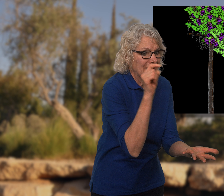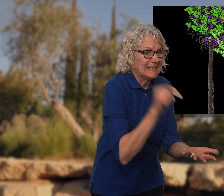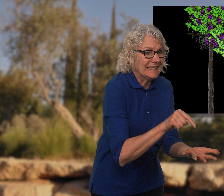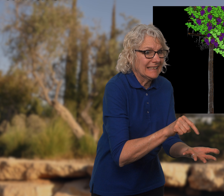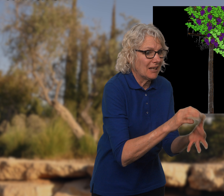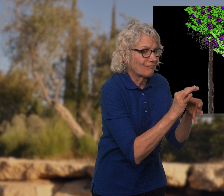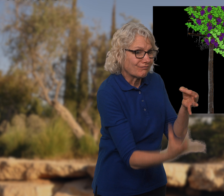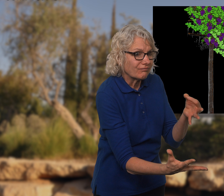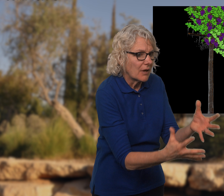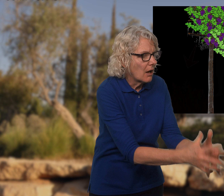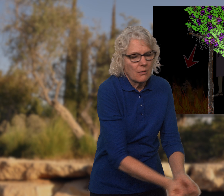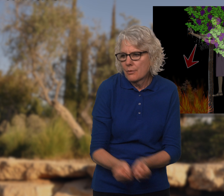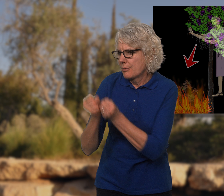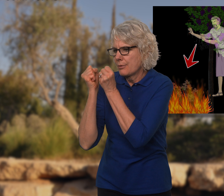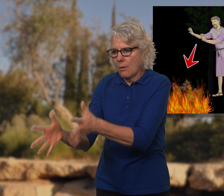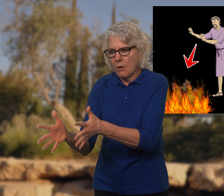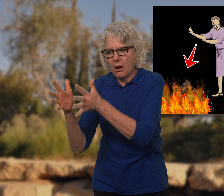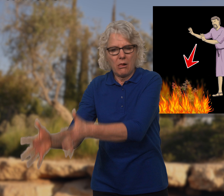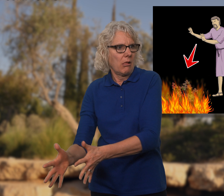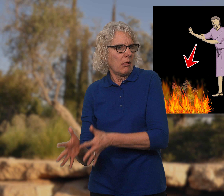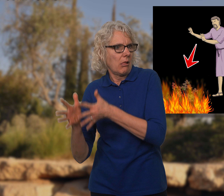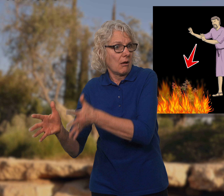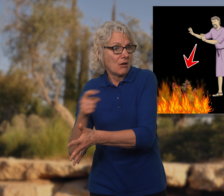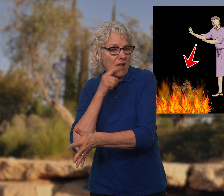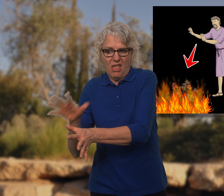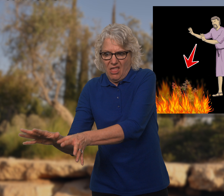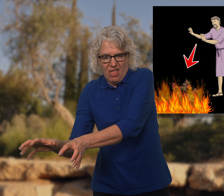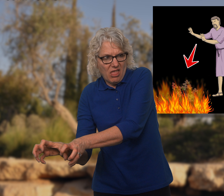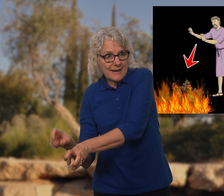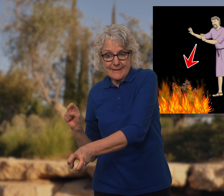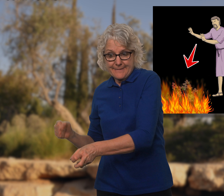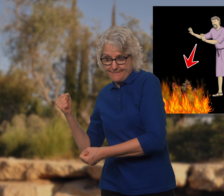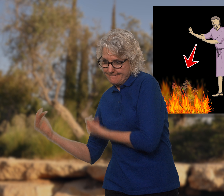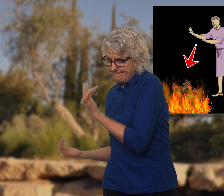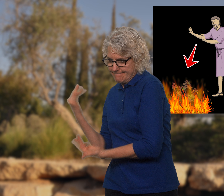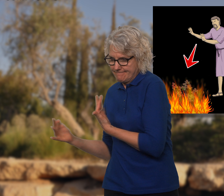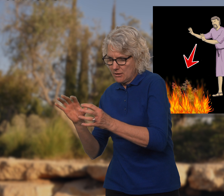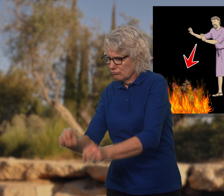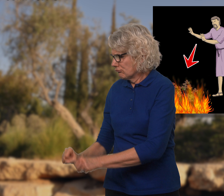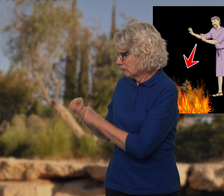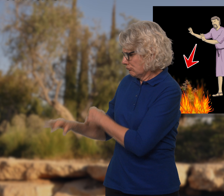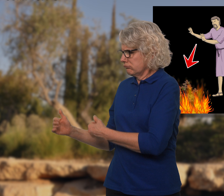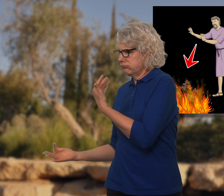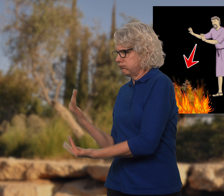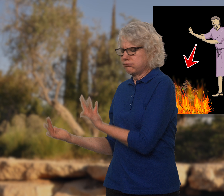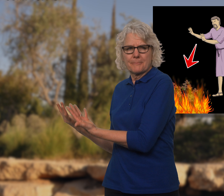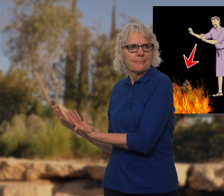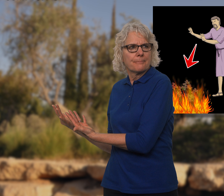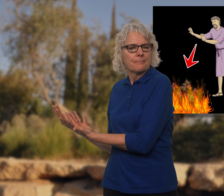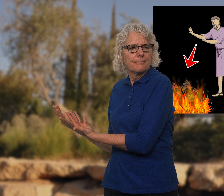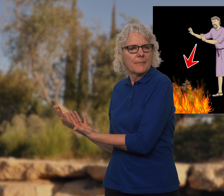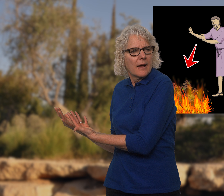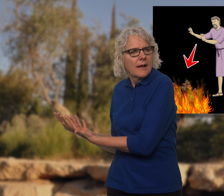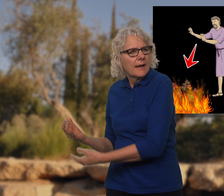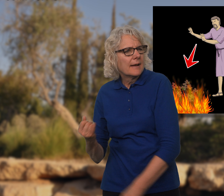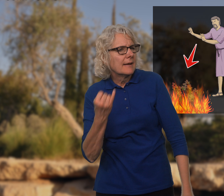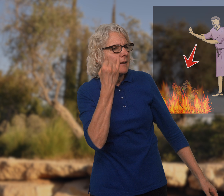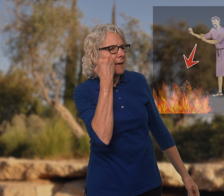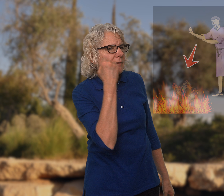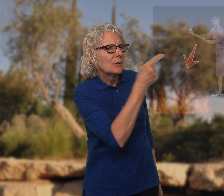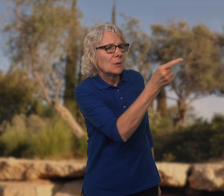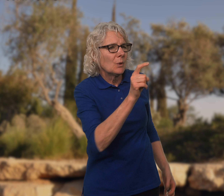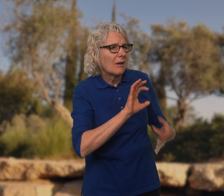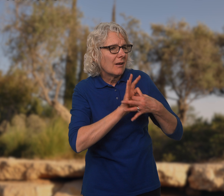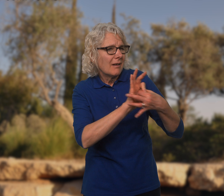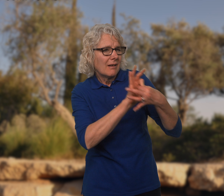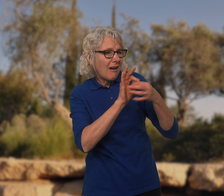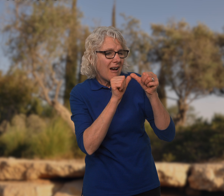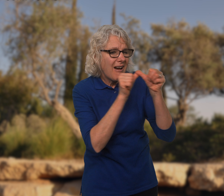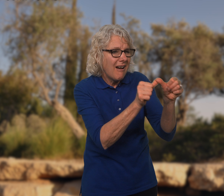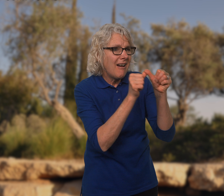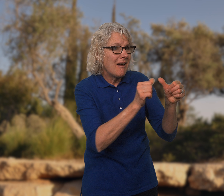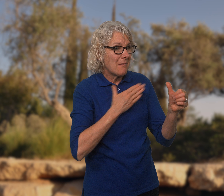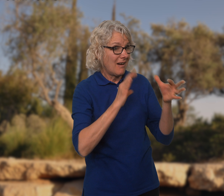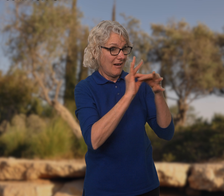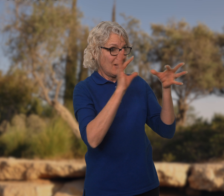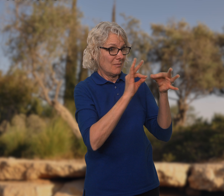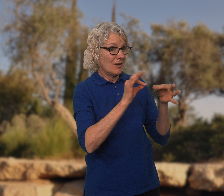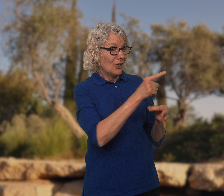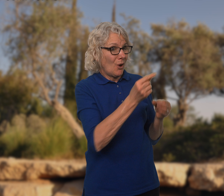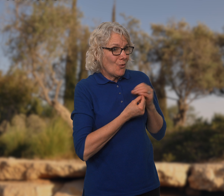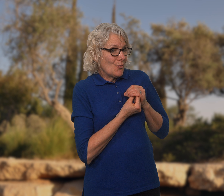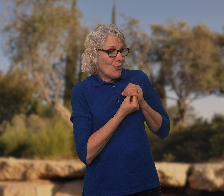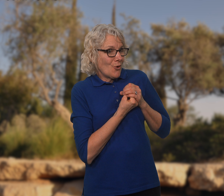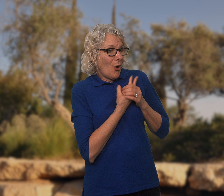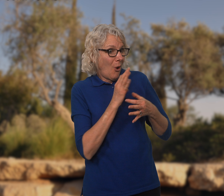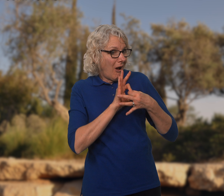Such branches are gathered up, thrown into the fire, and burned.